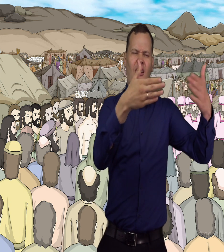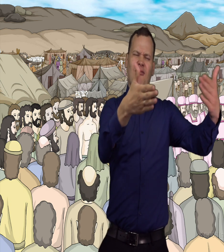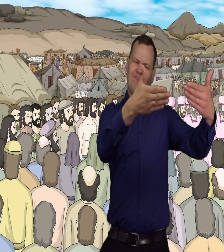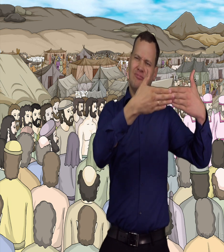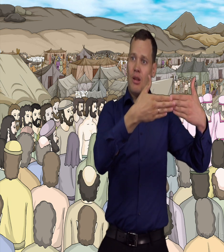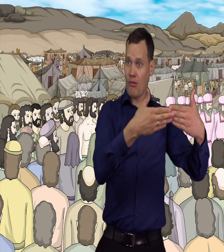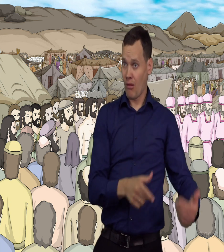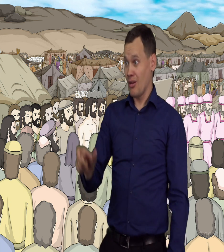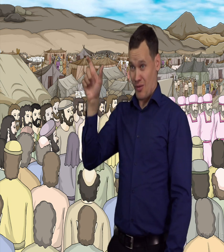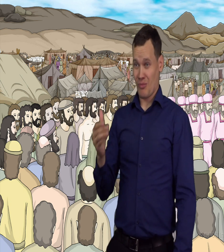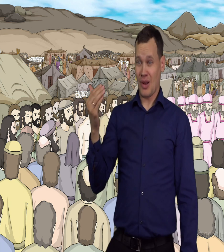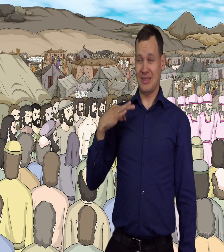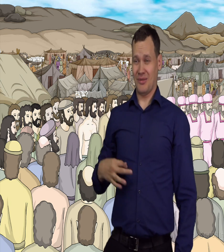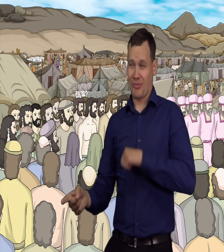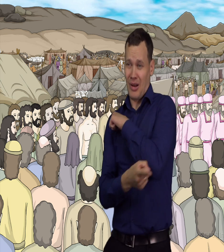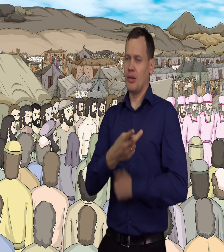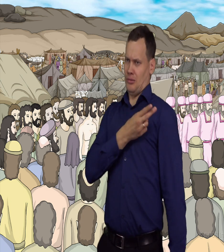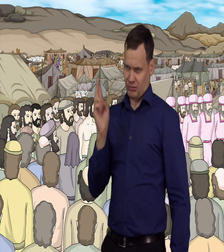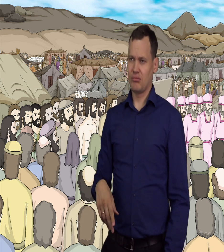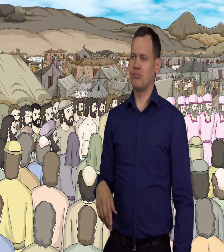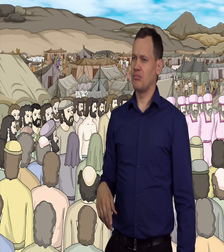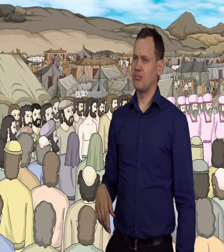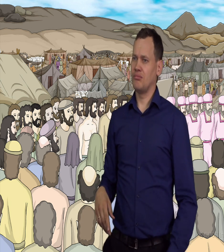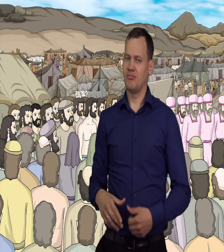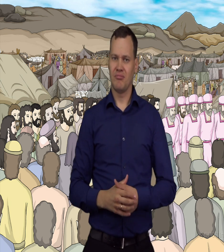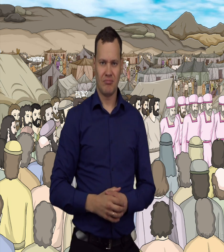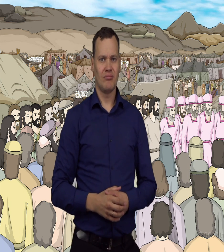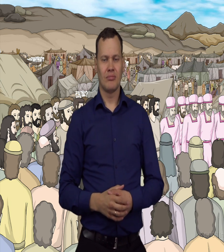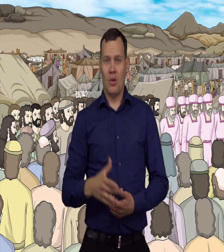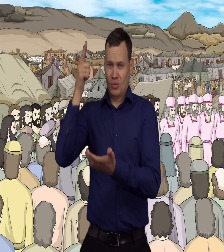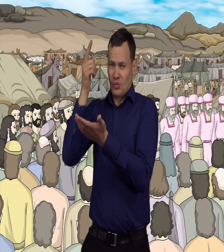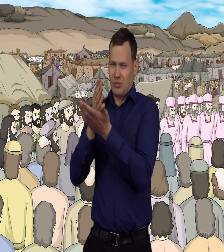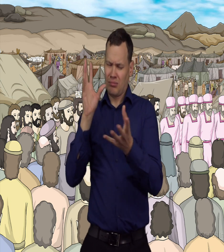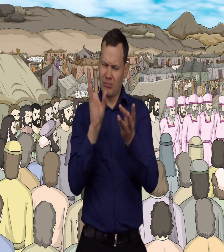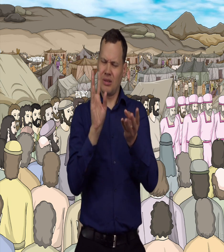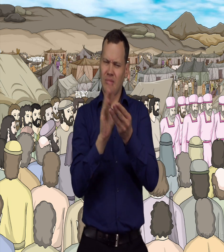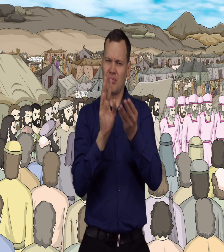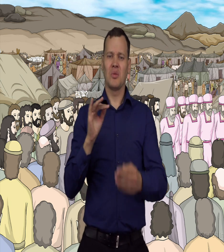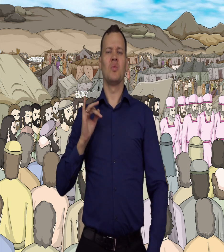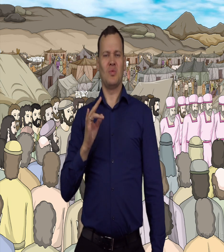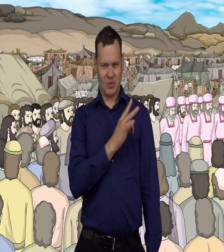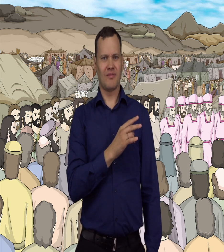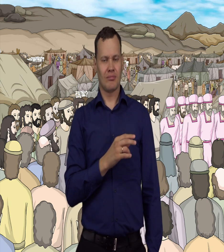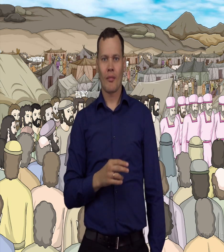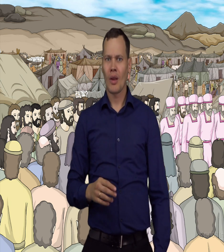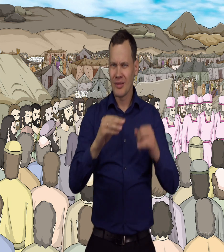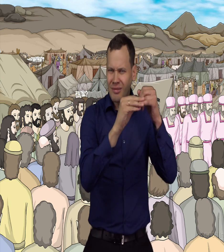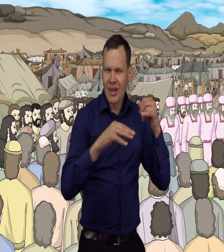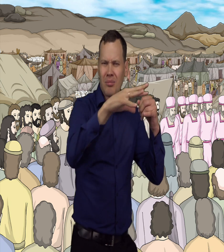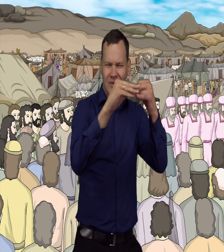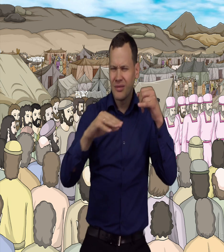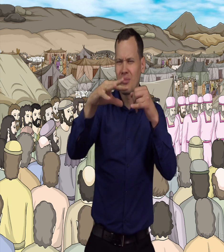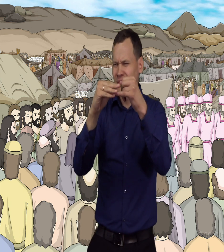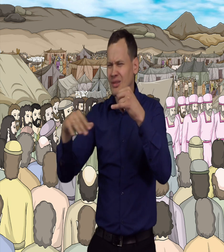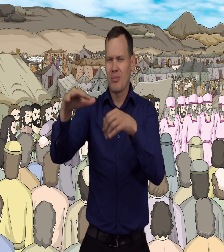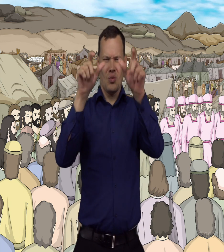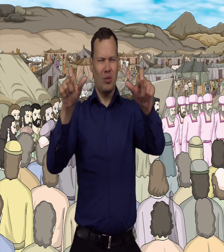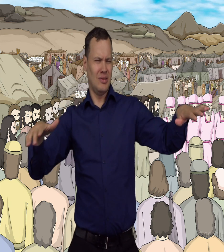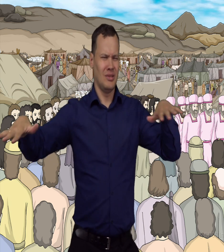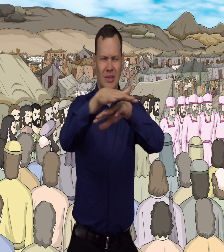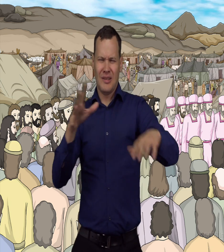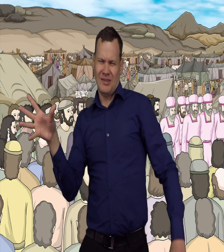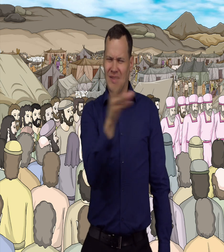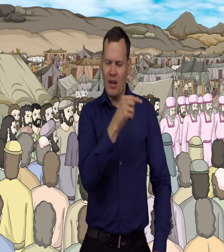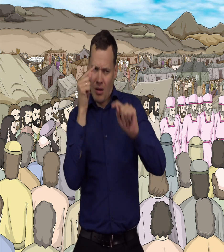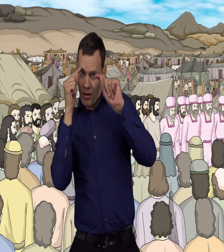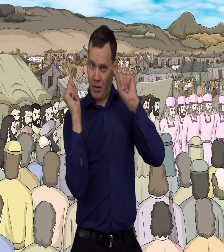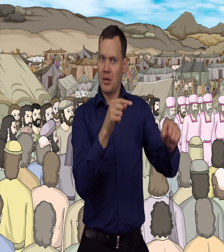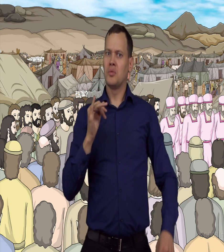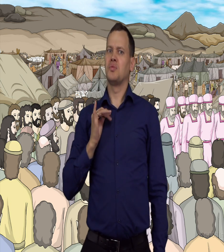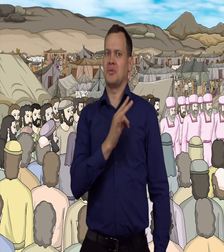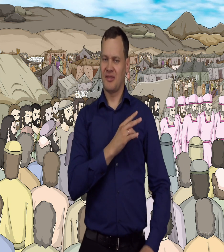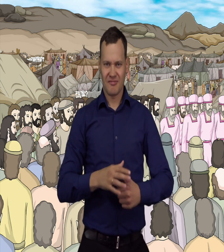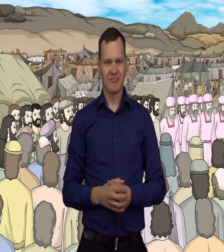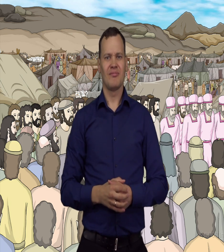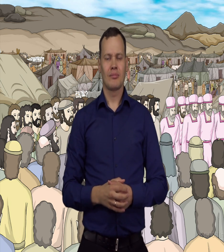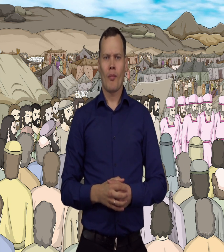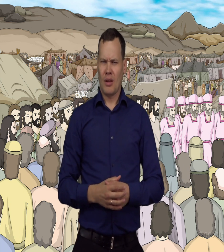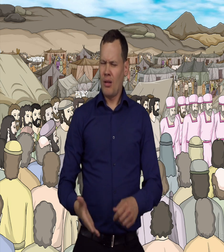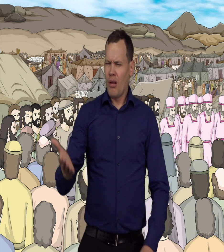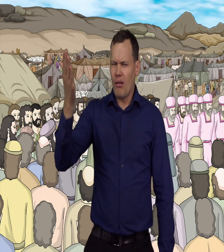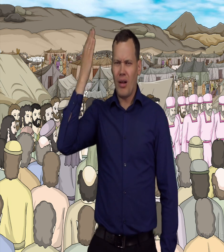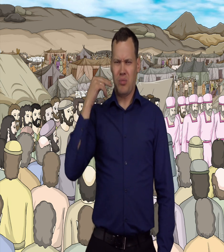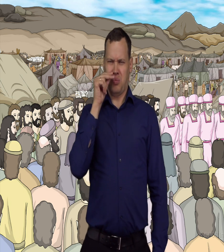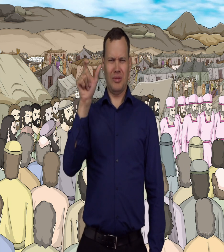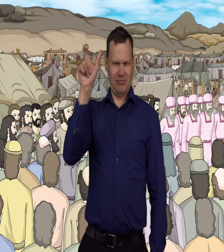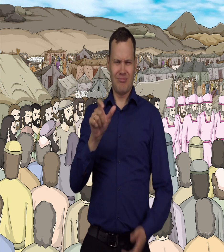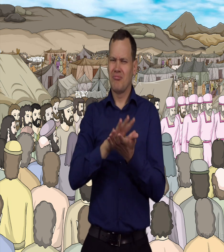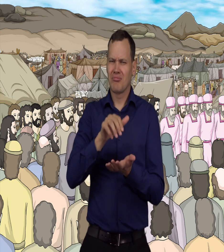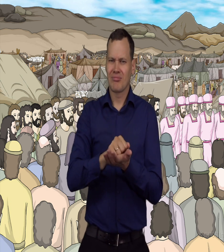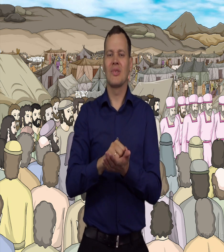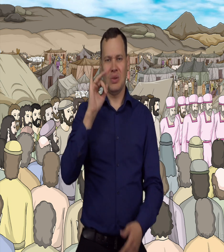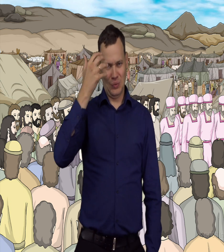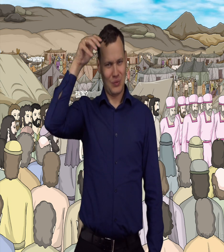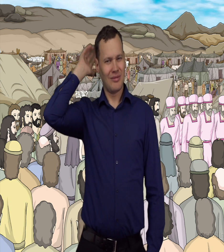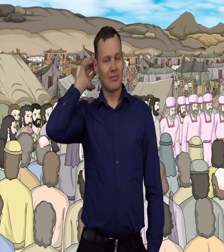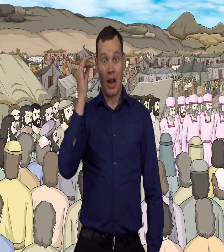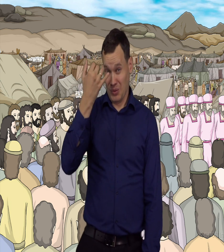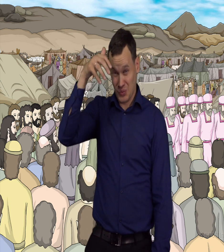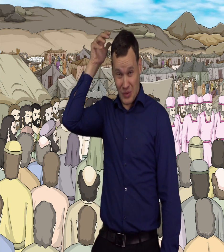The Israelites, however, acted unfaithfully regarding the things devoted to destruction.